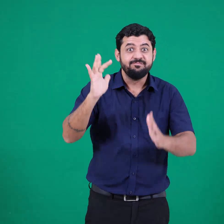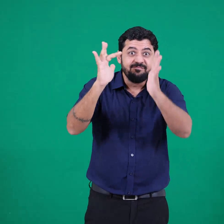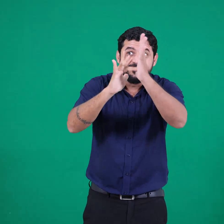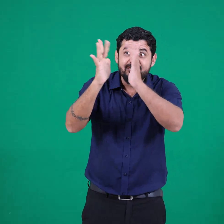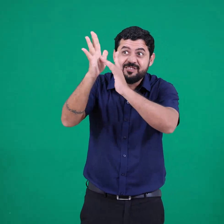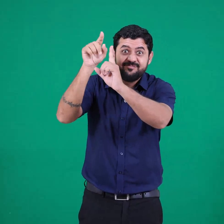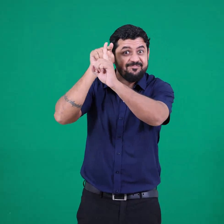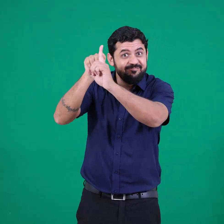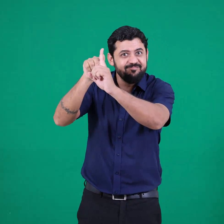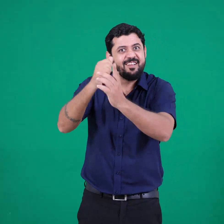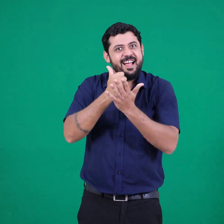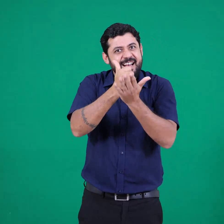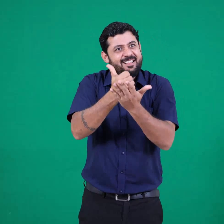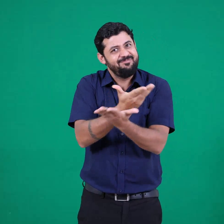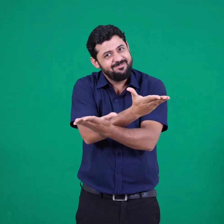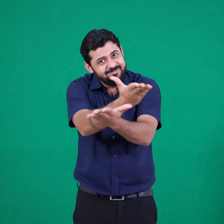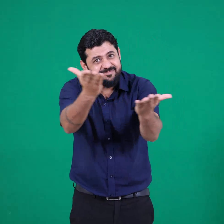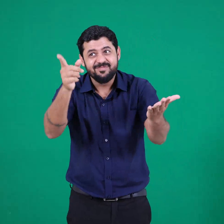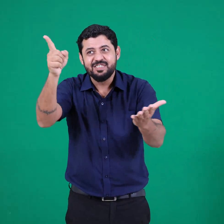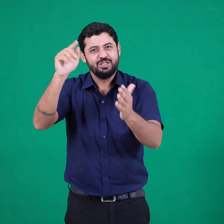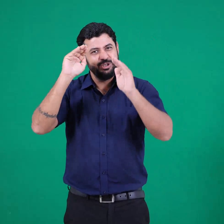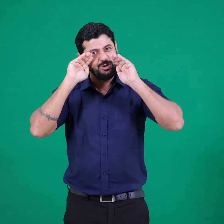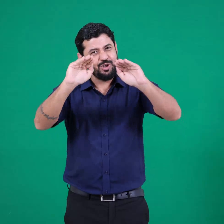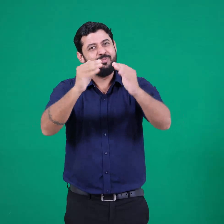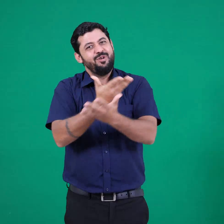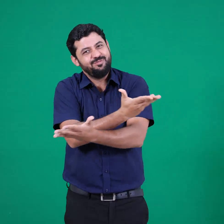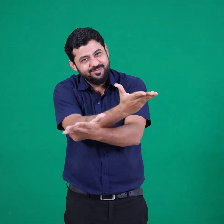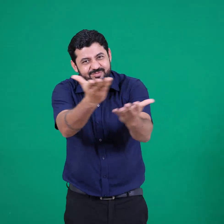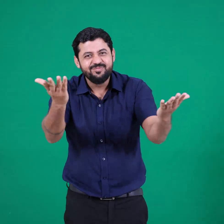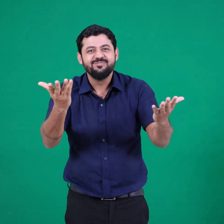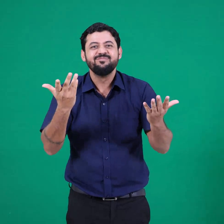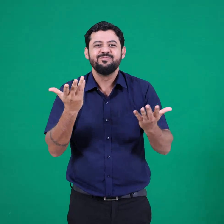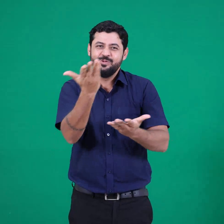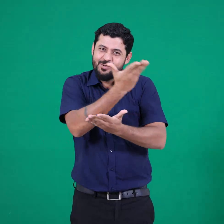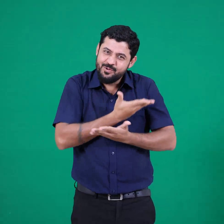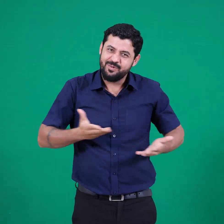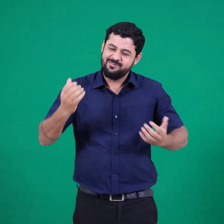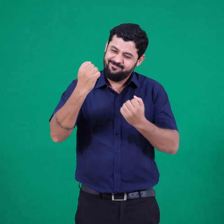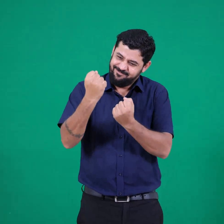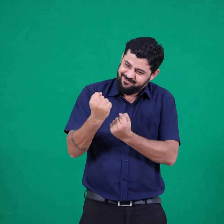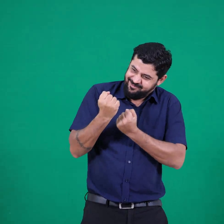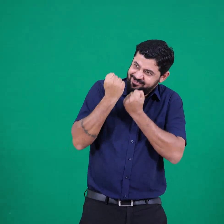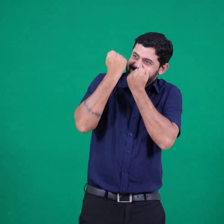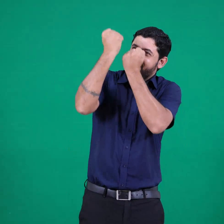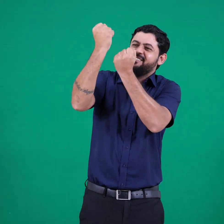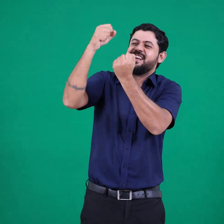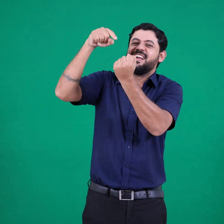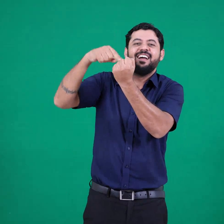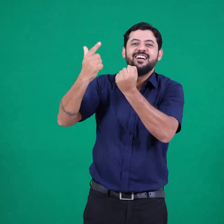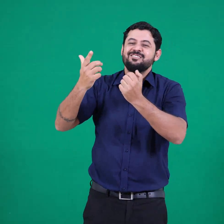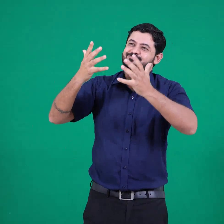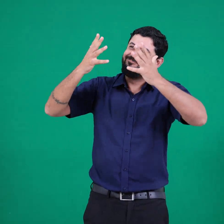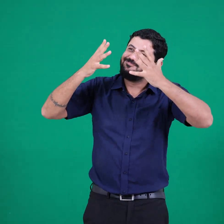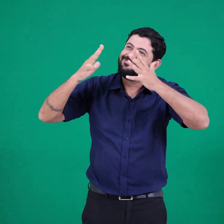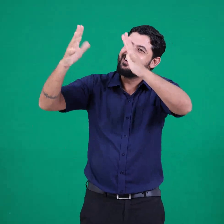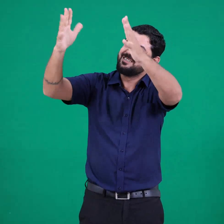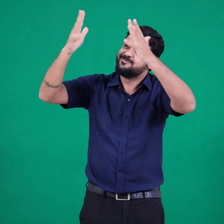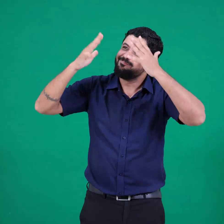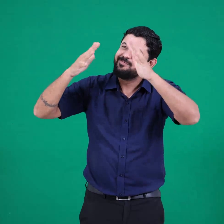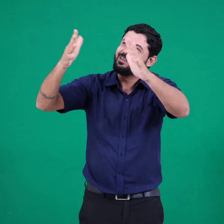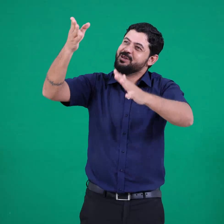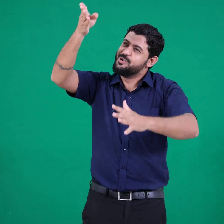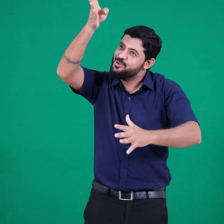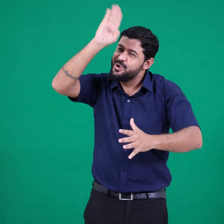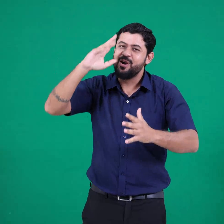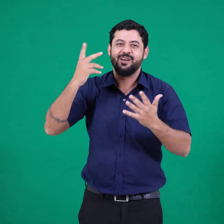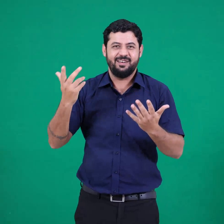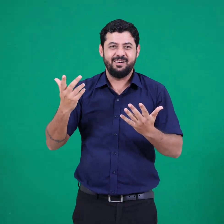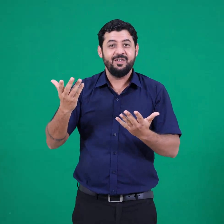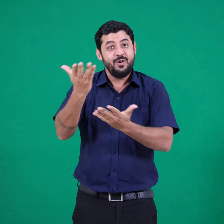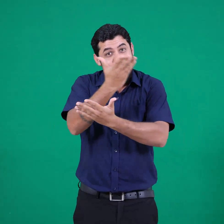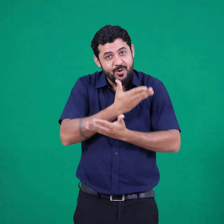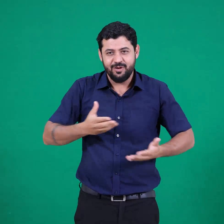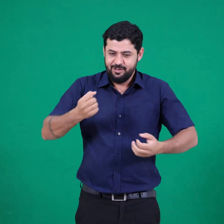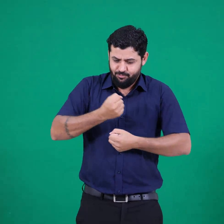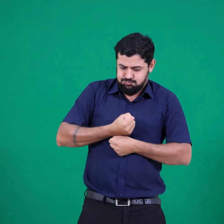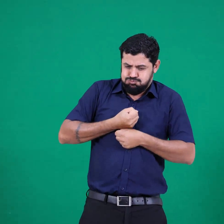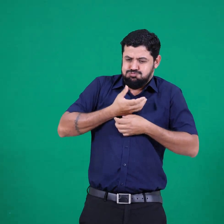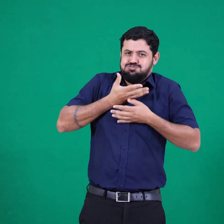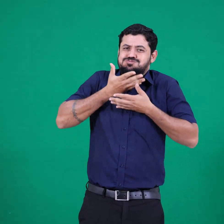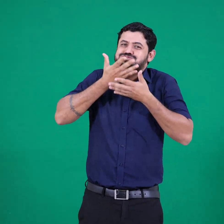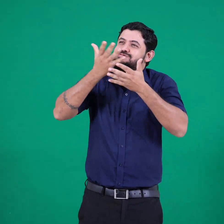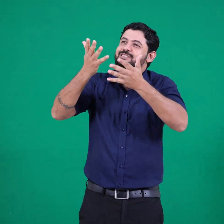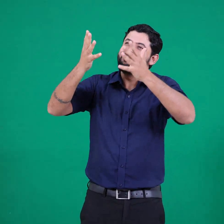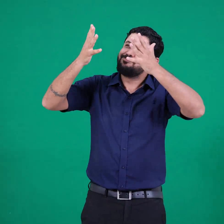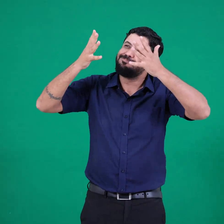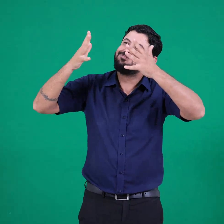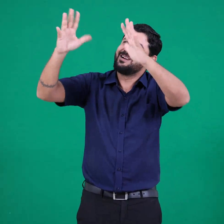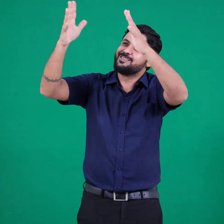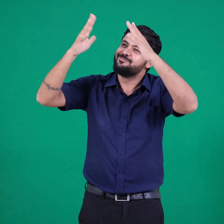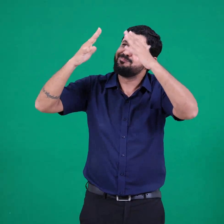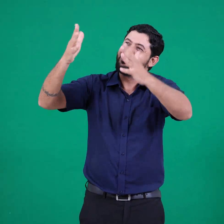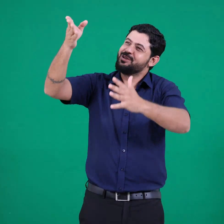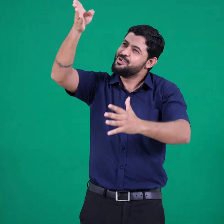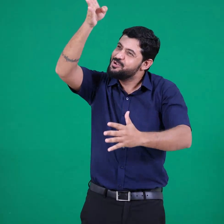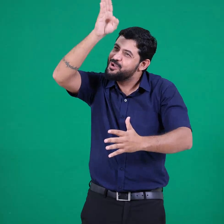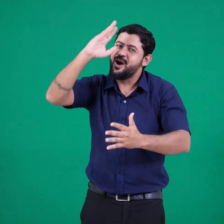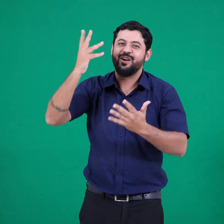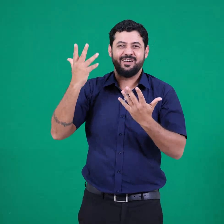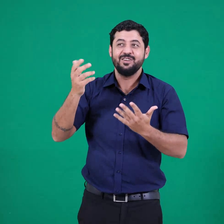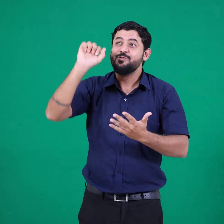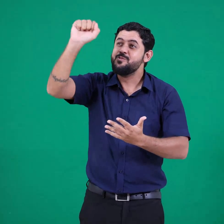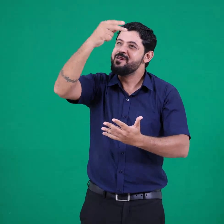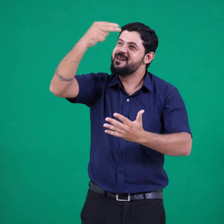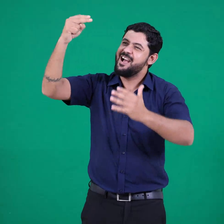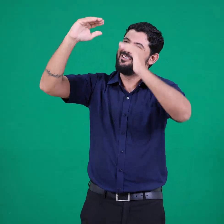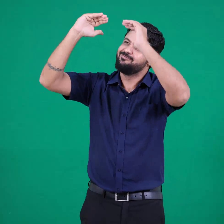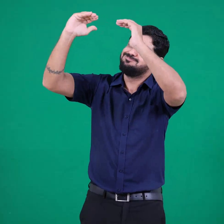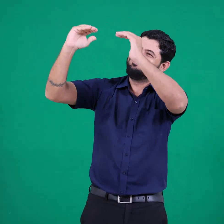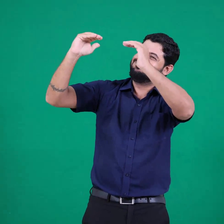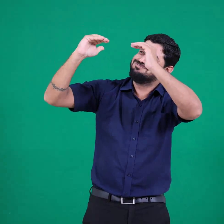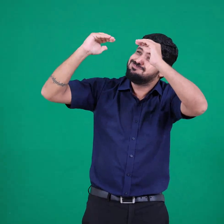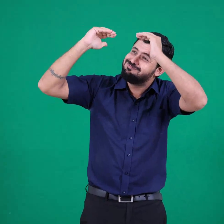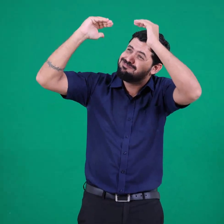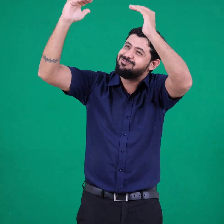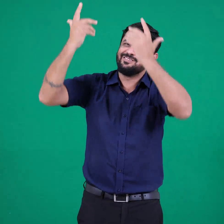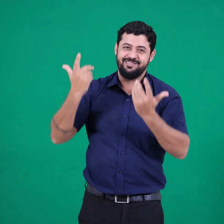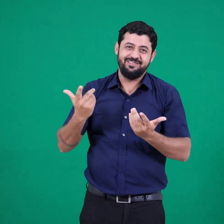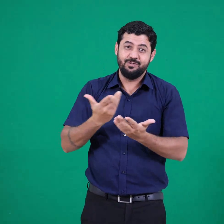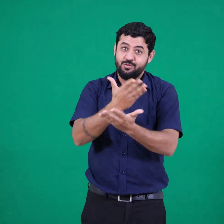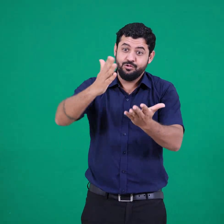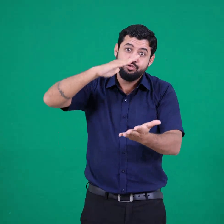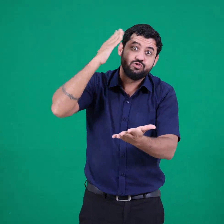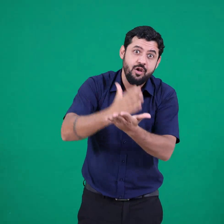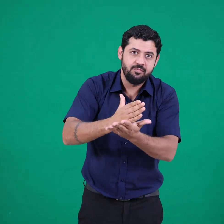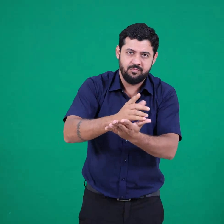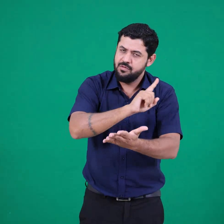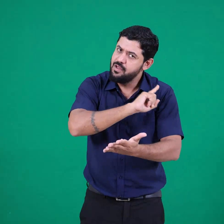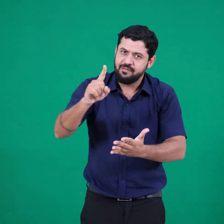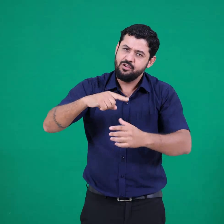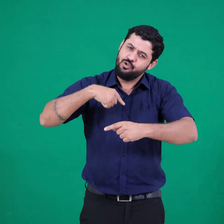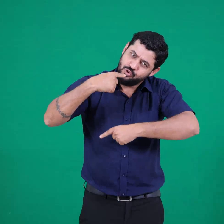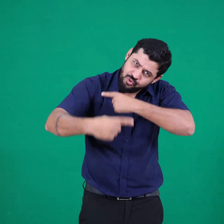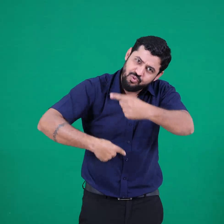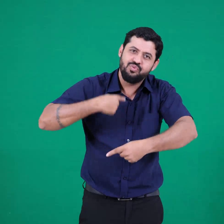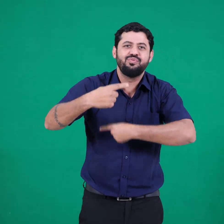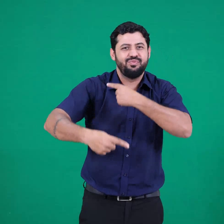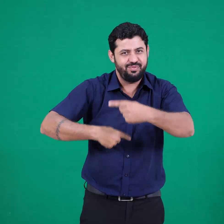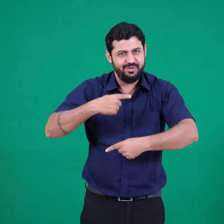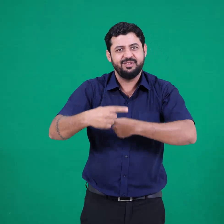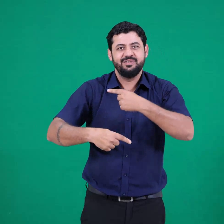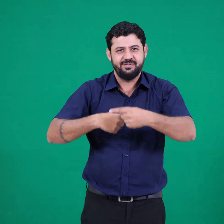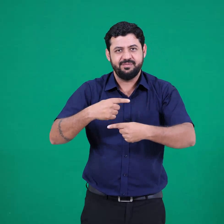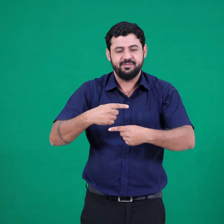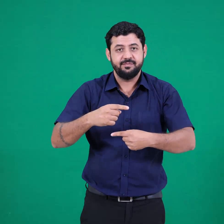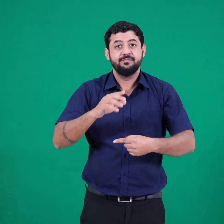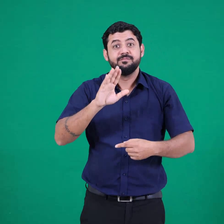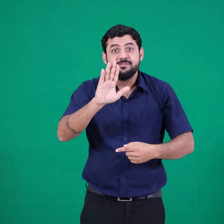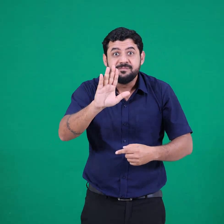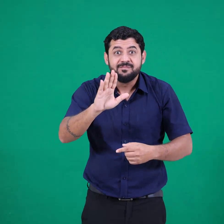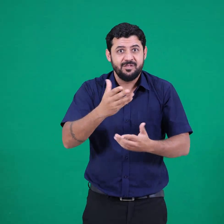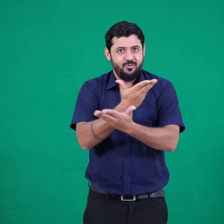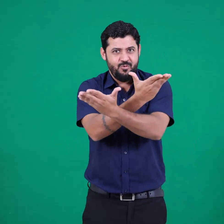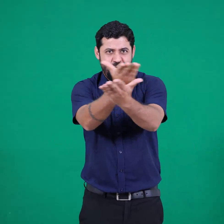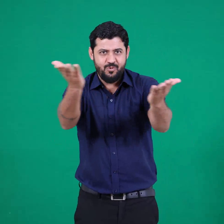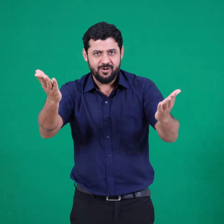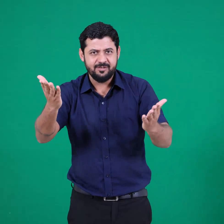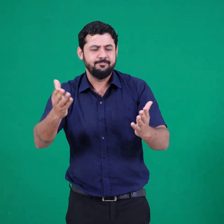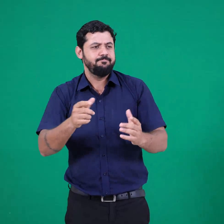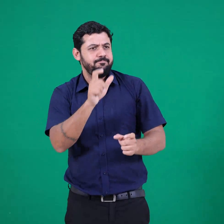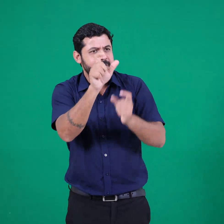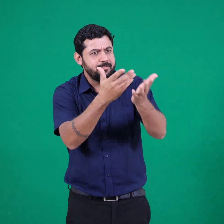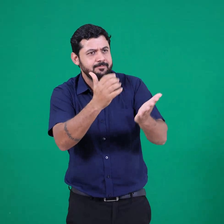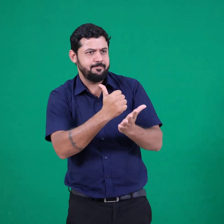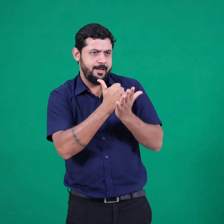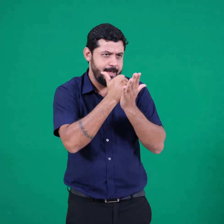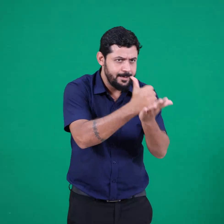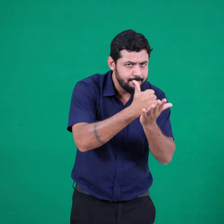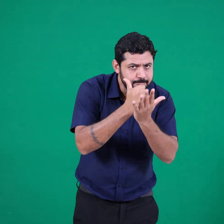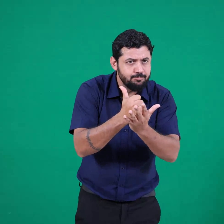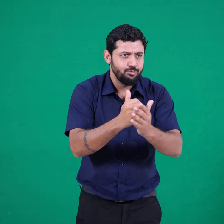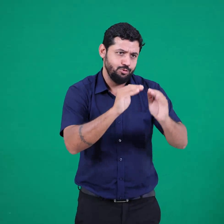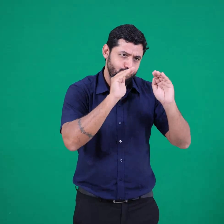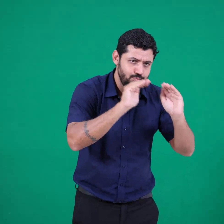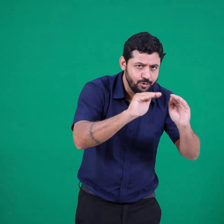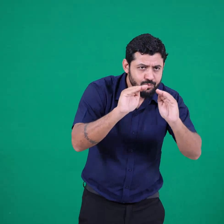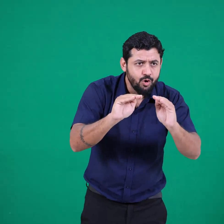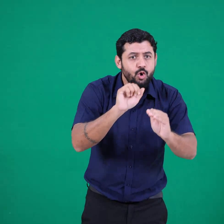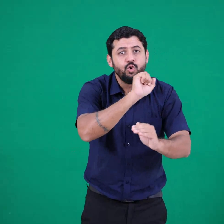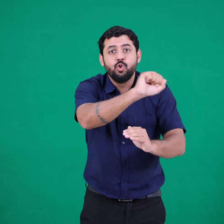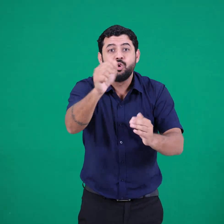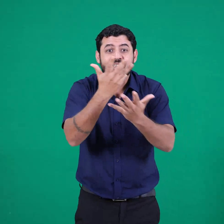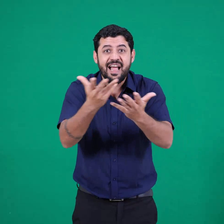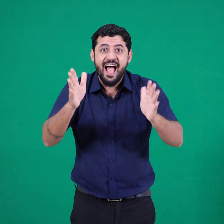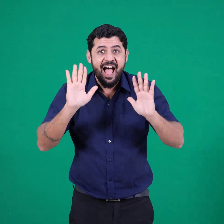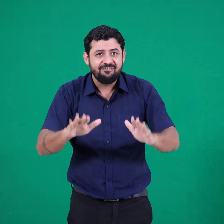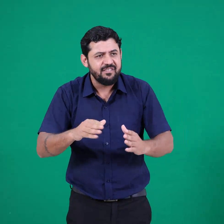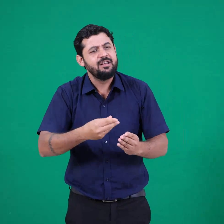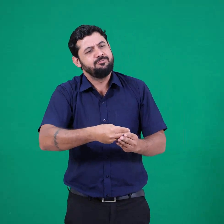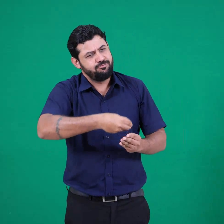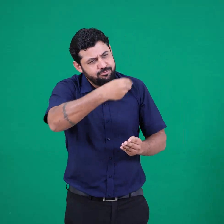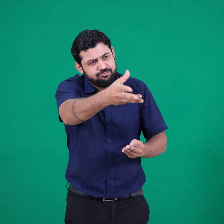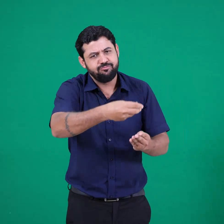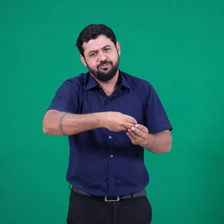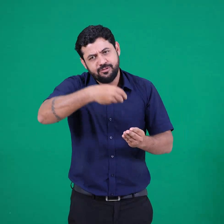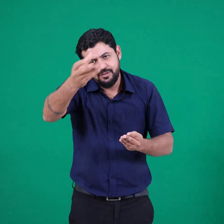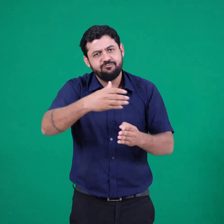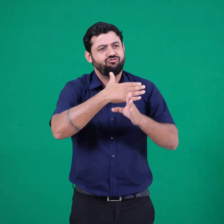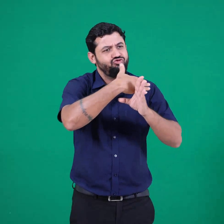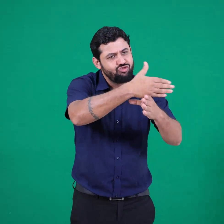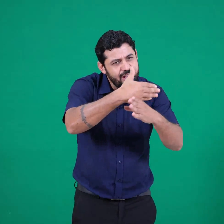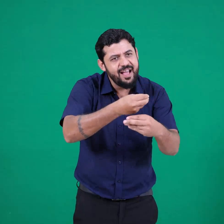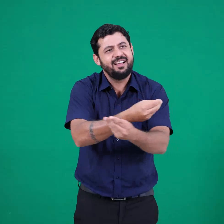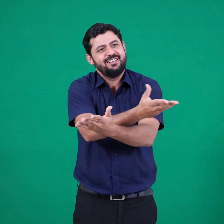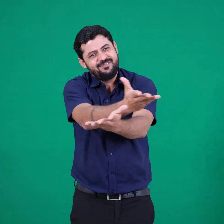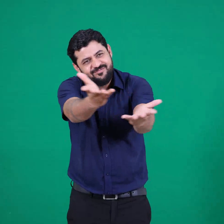Through Jesus, therefore, let us continually offer to God a sacrifice of praise, the fruit of lips that confess His name.